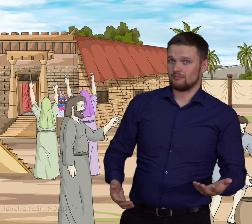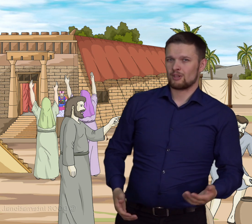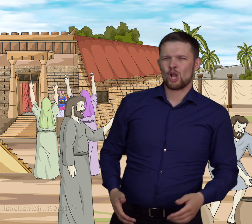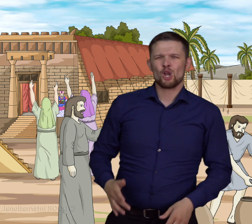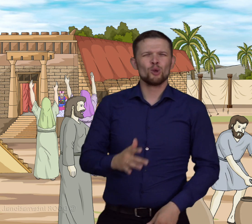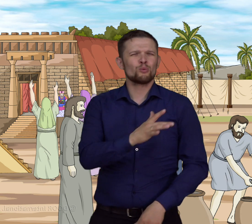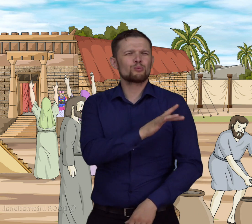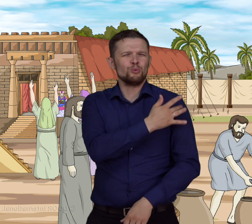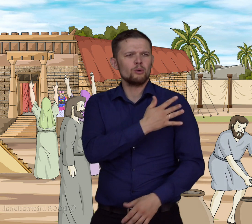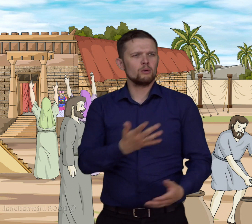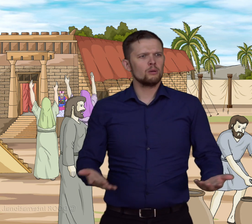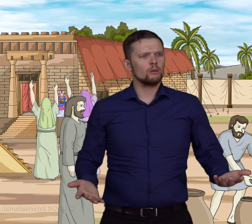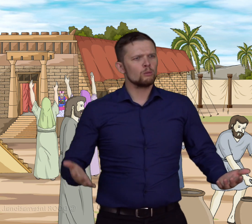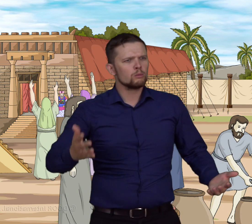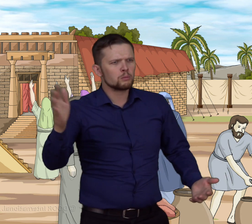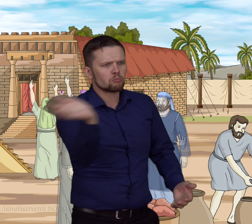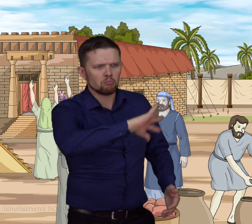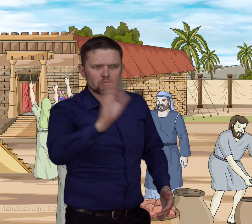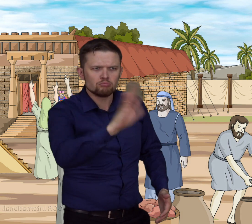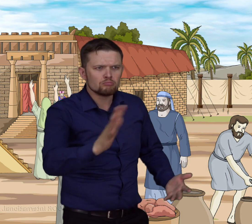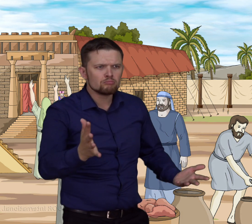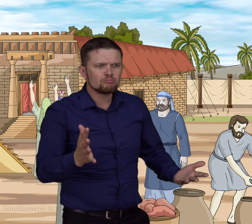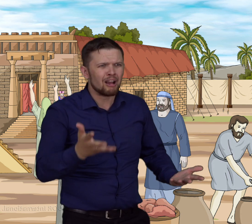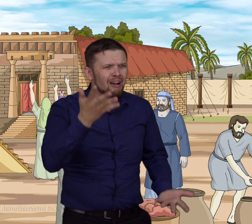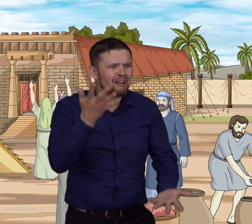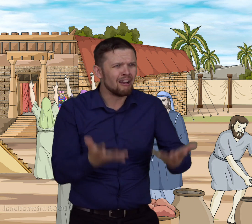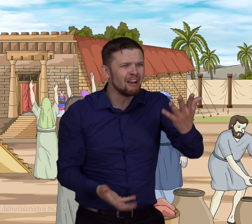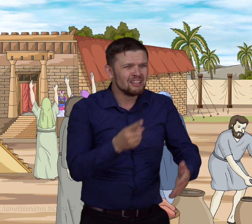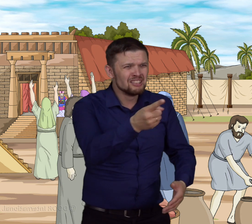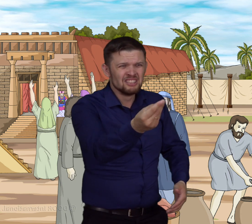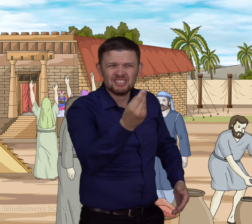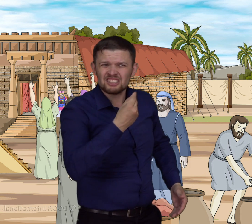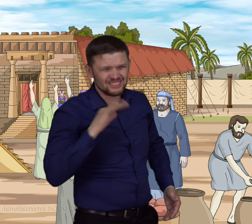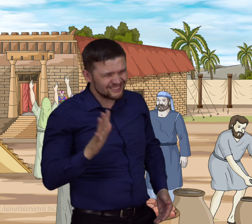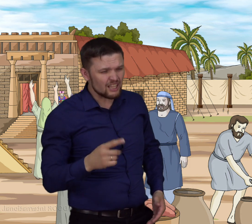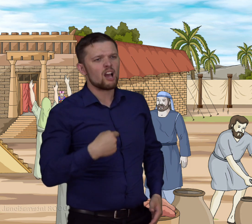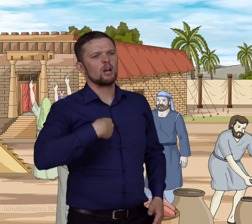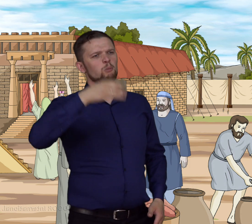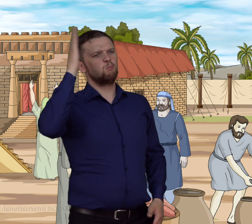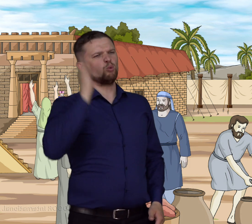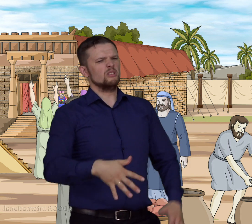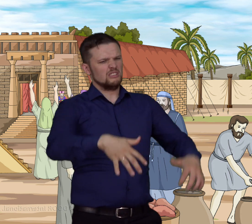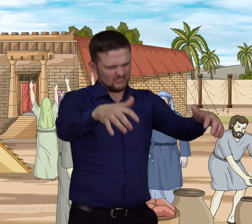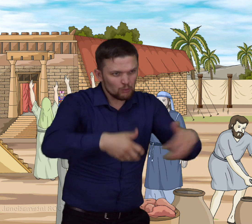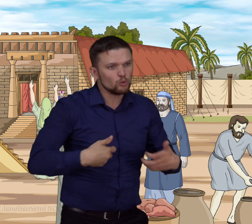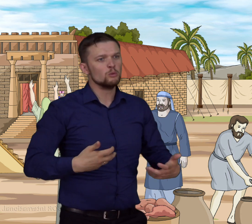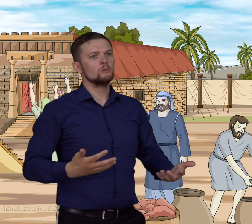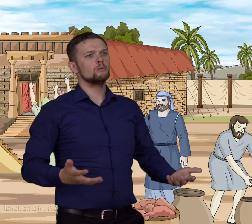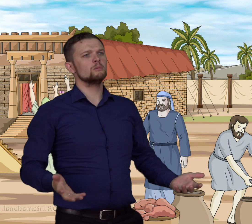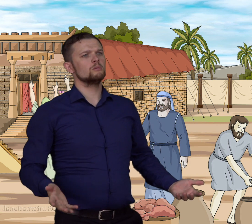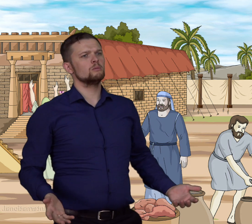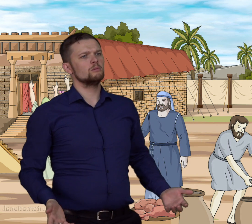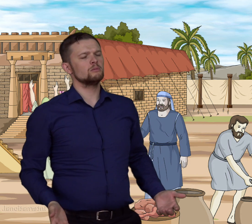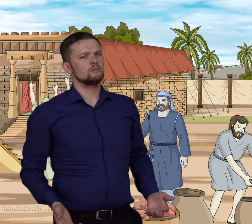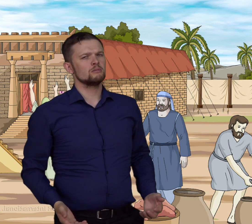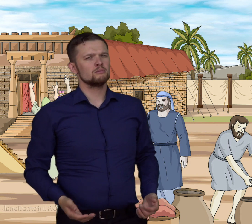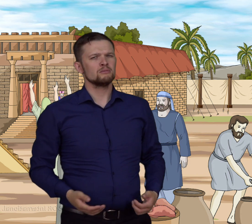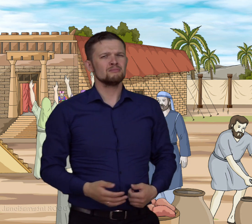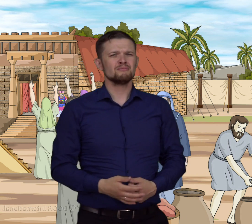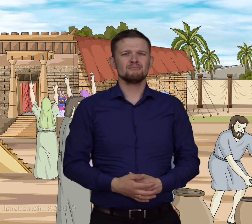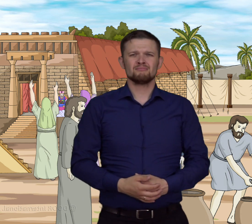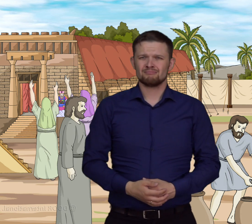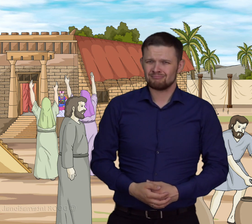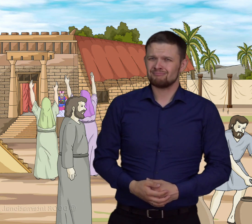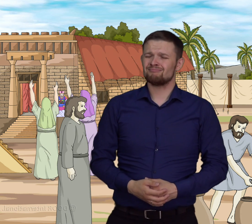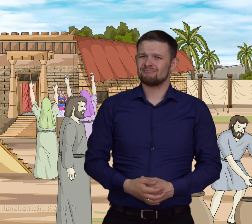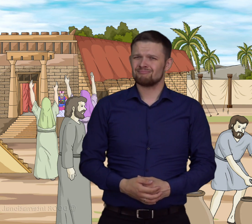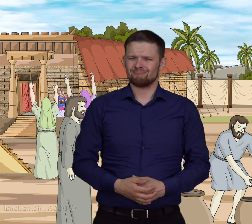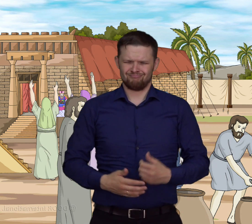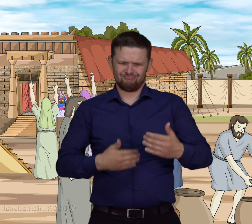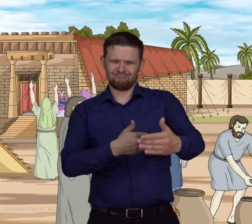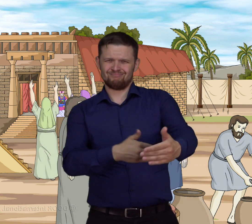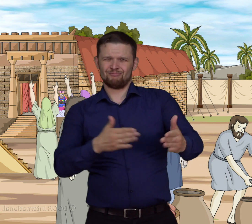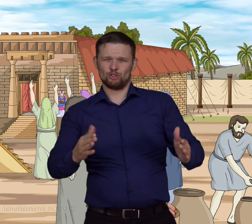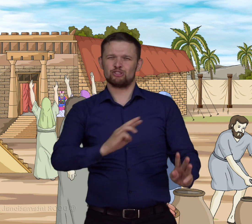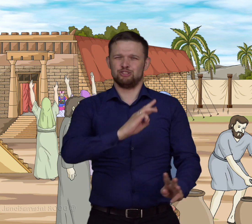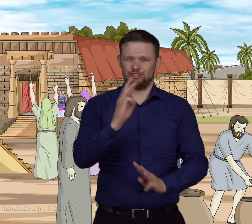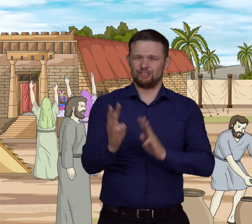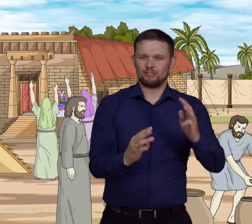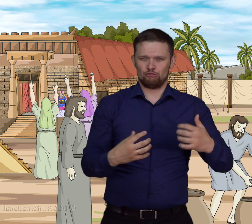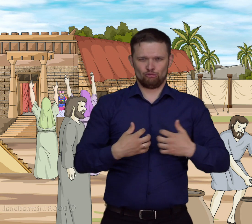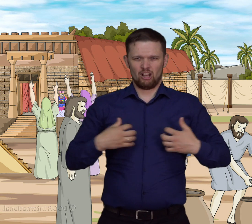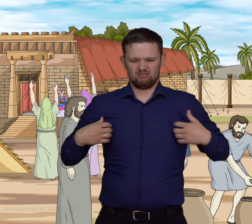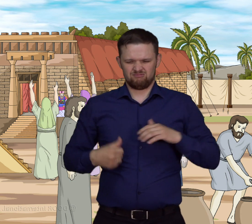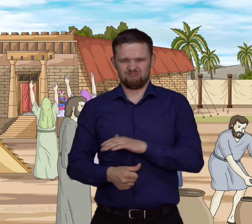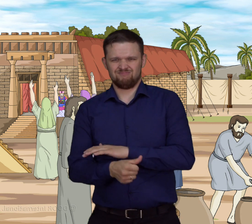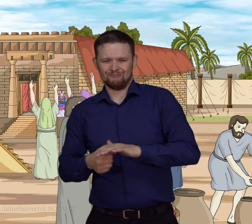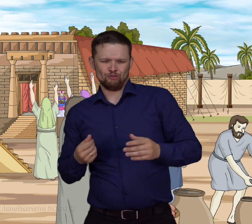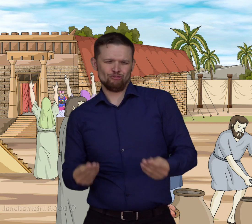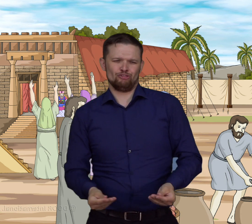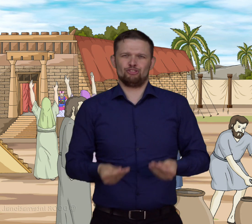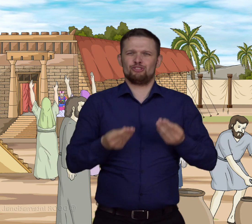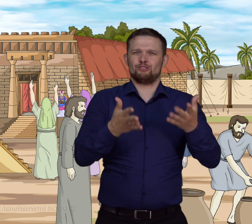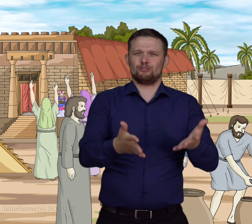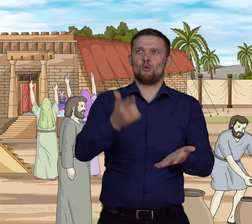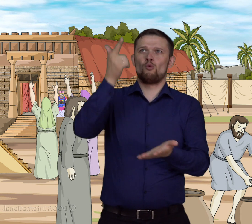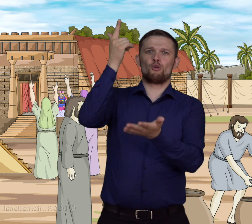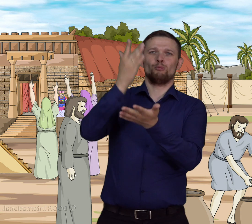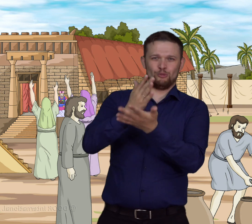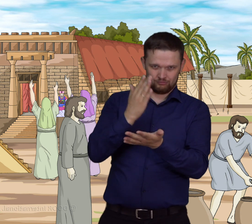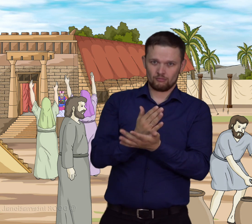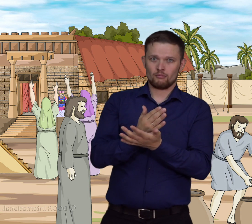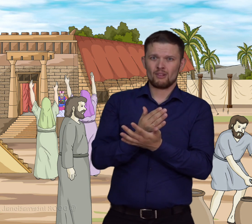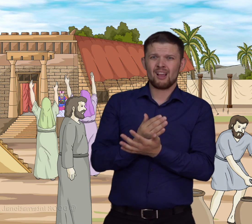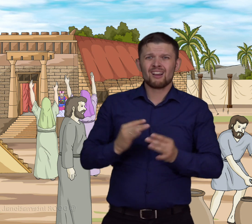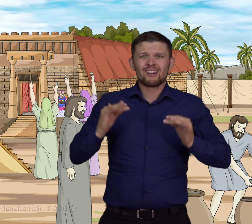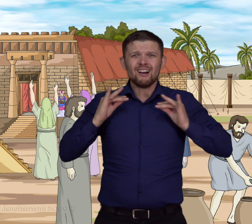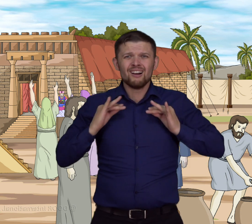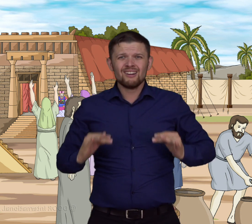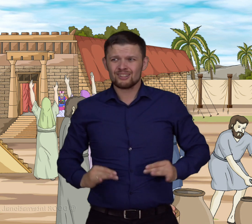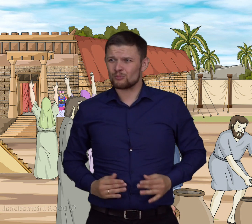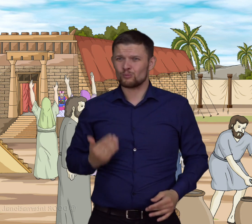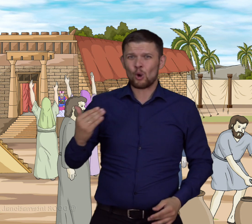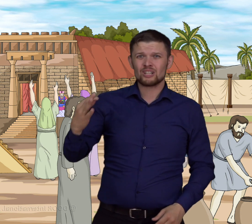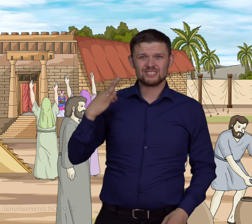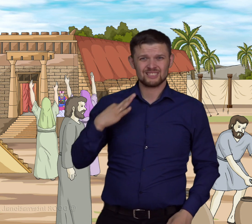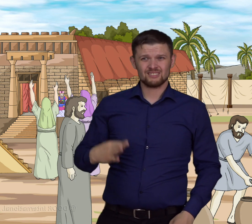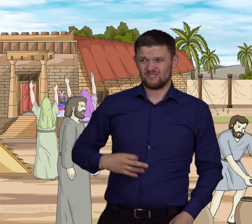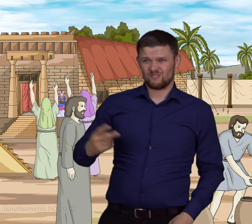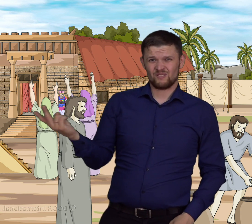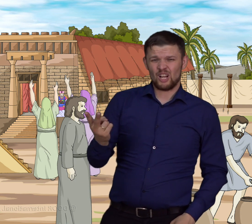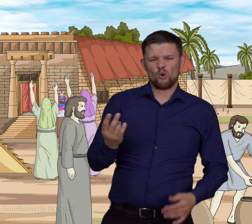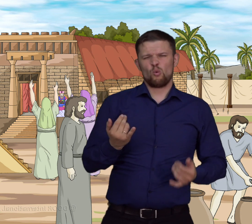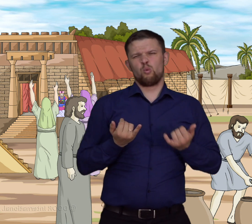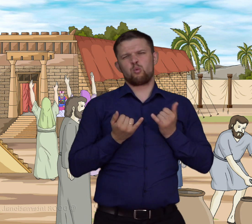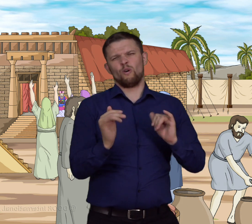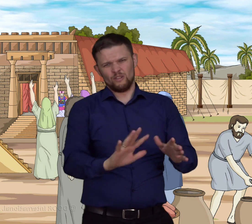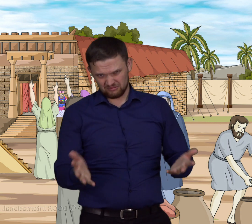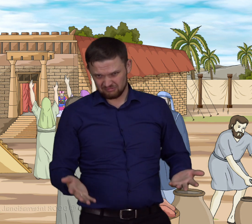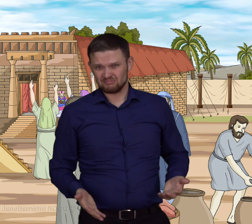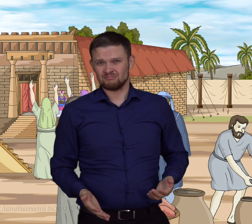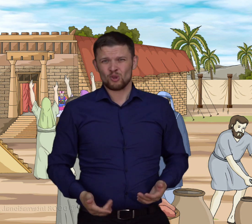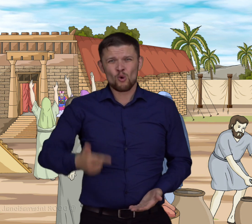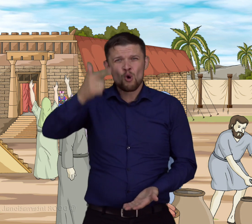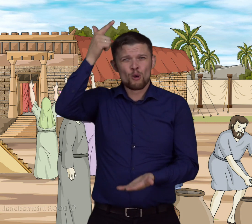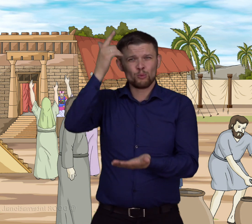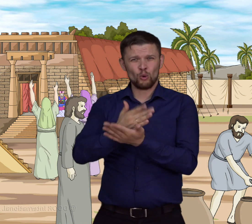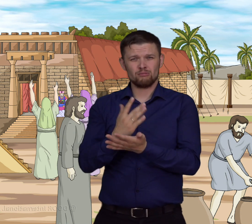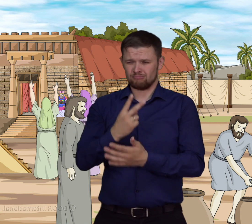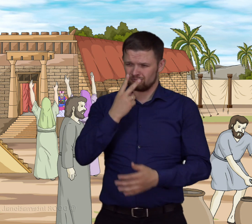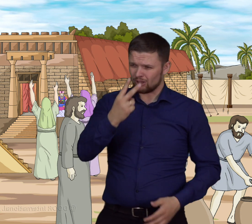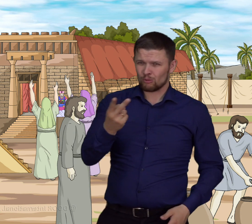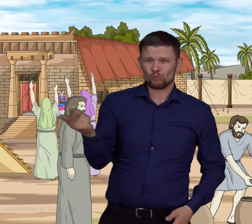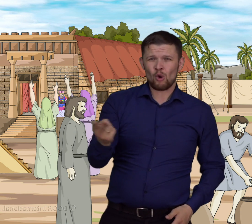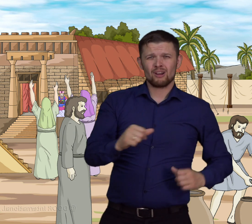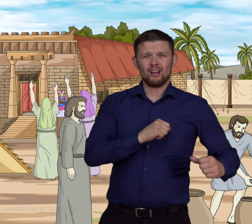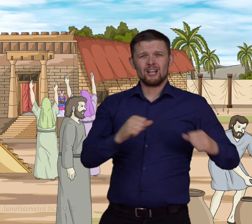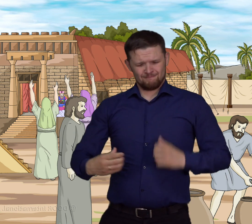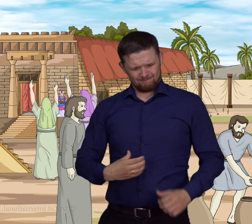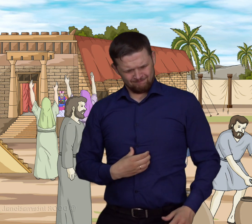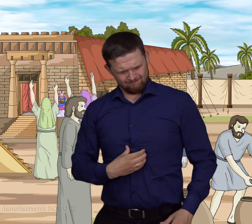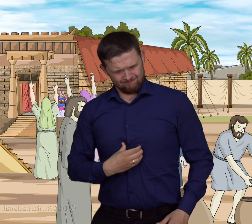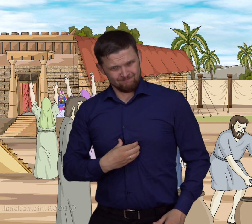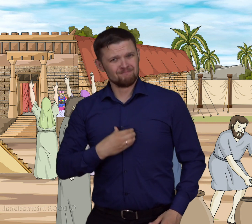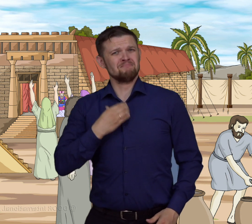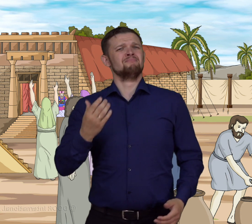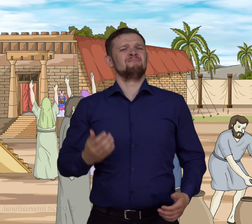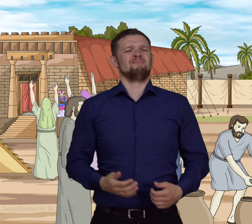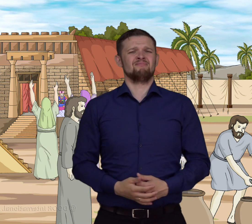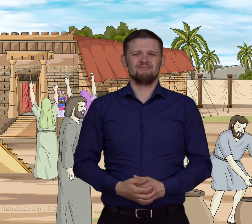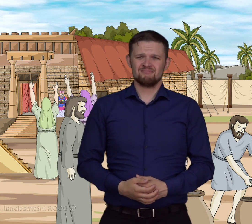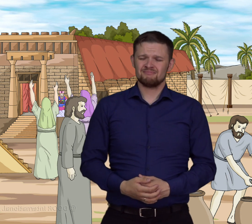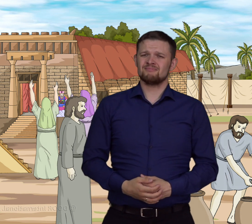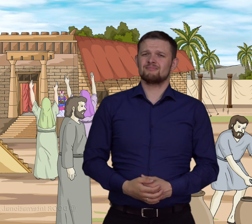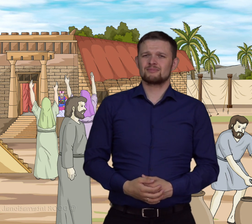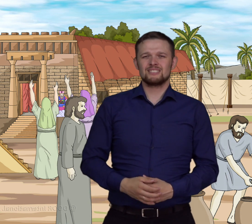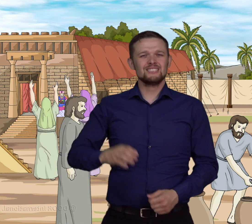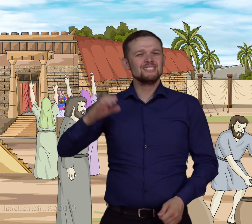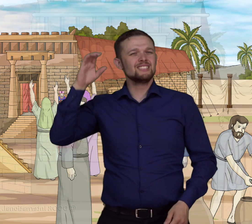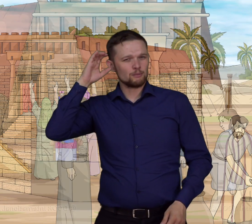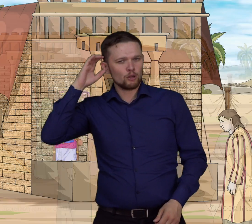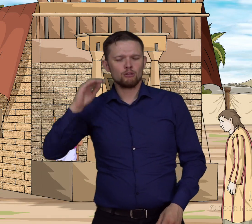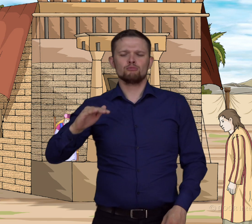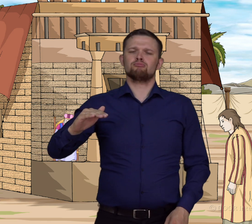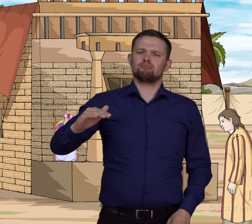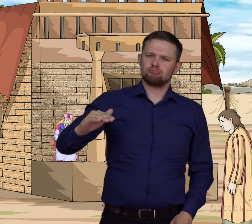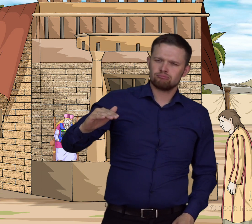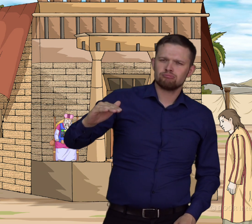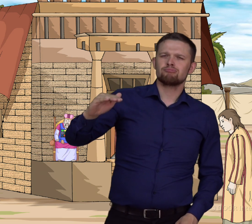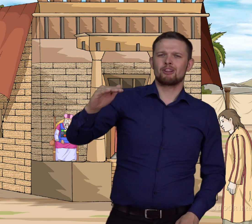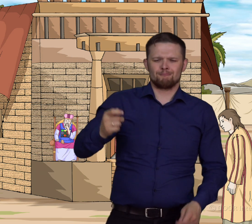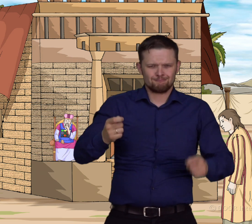If you refuse, I will take it by force!” Thus the sin of these young men was severe in the sight of the LORD, for they were treating the LORD’s offering with contempt.